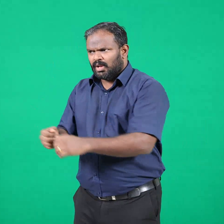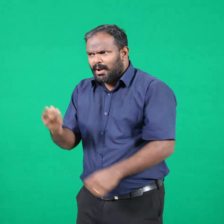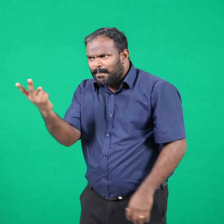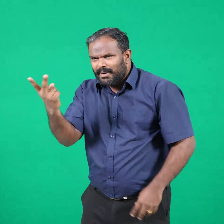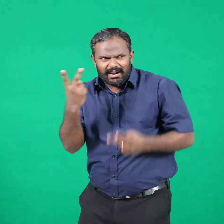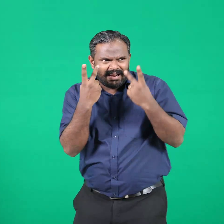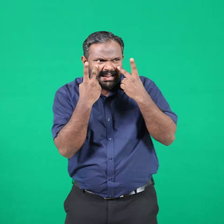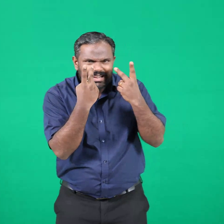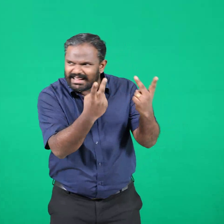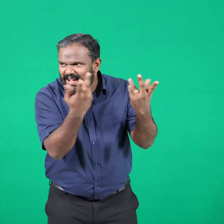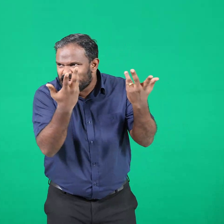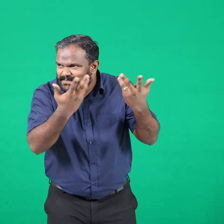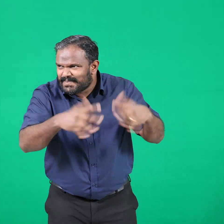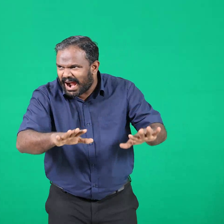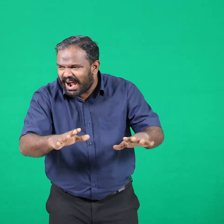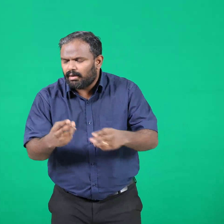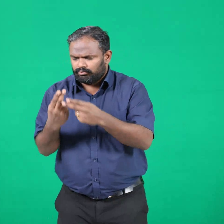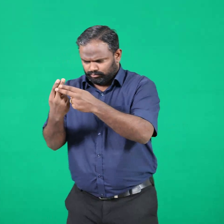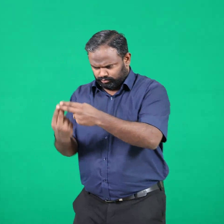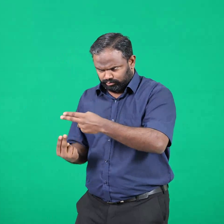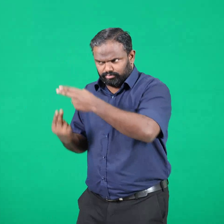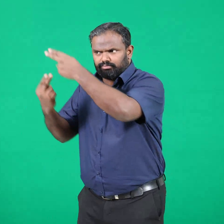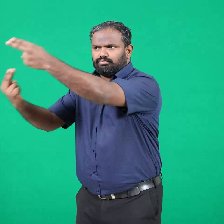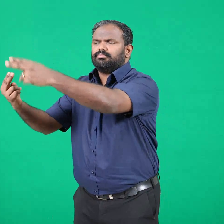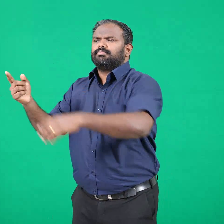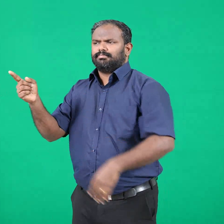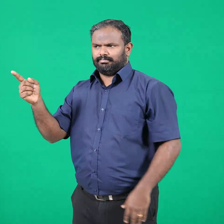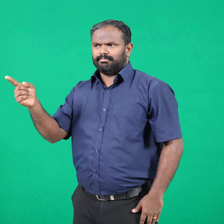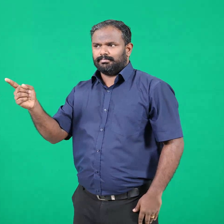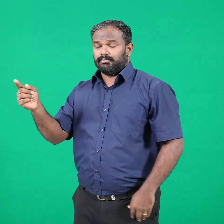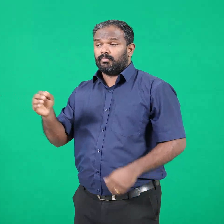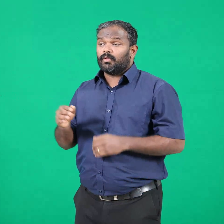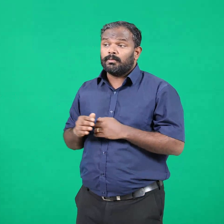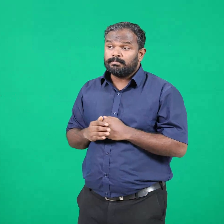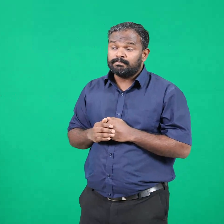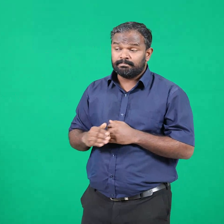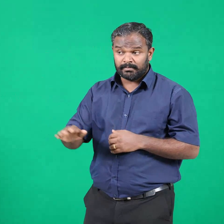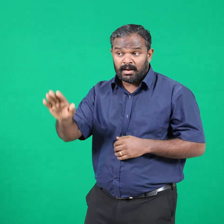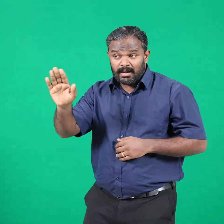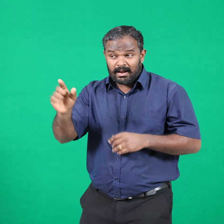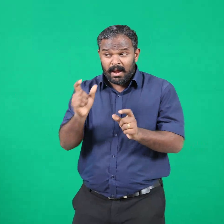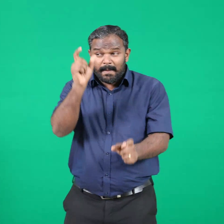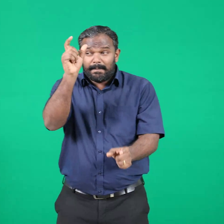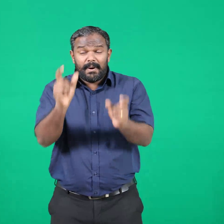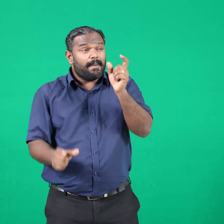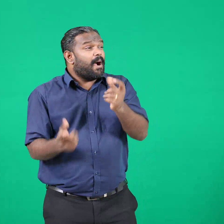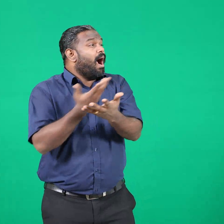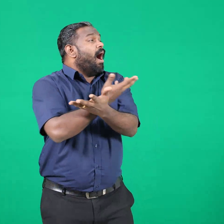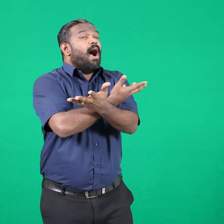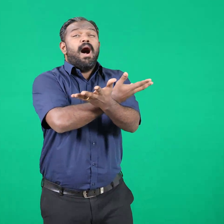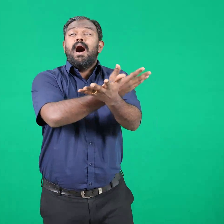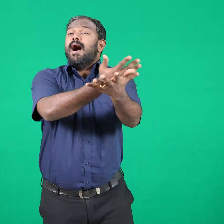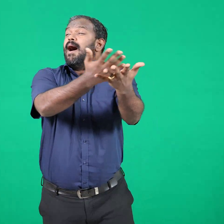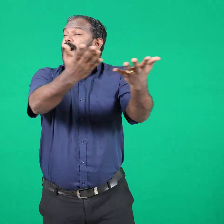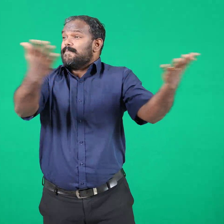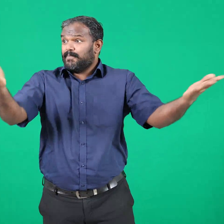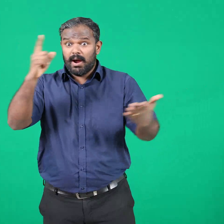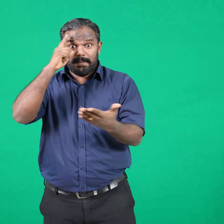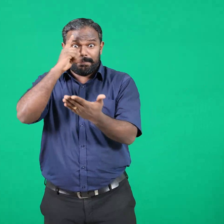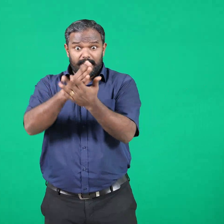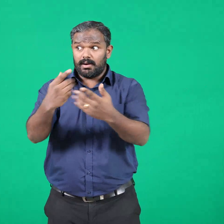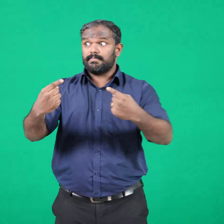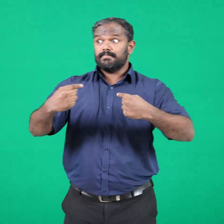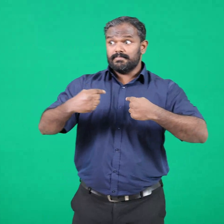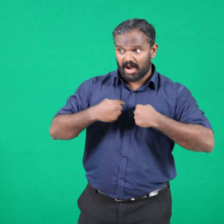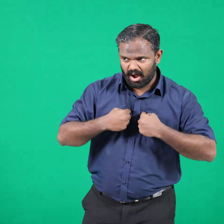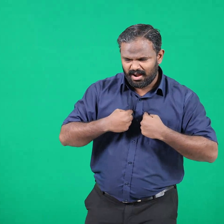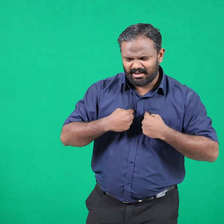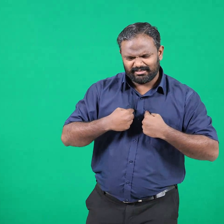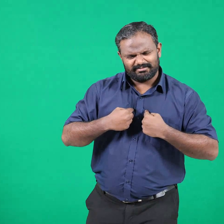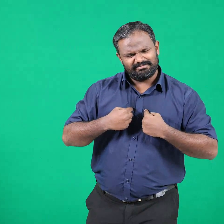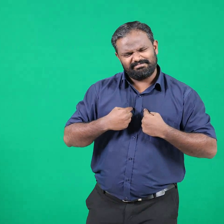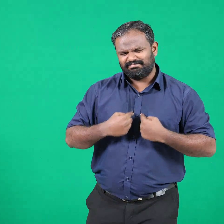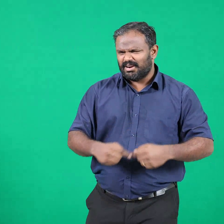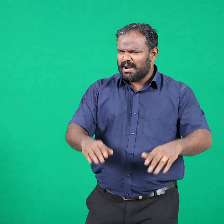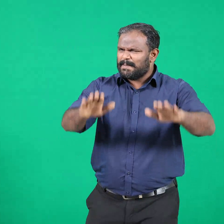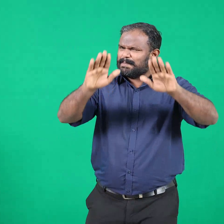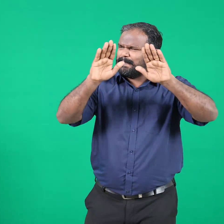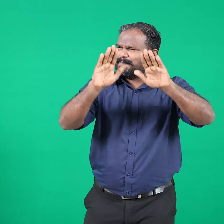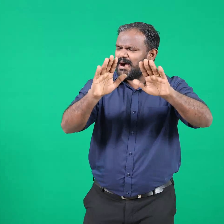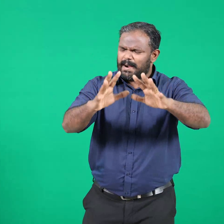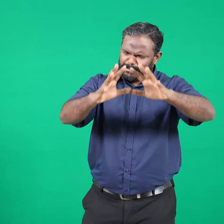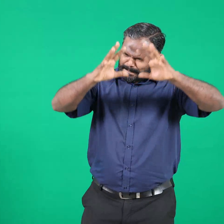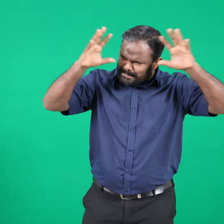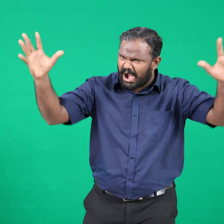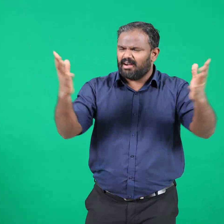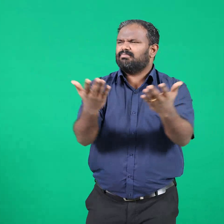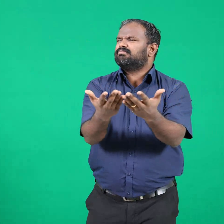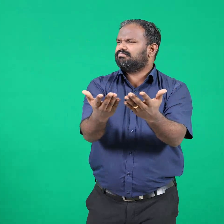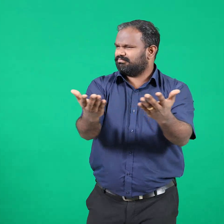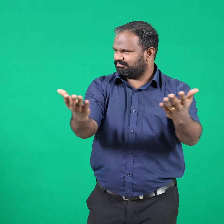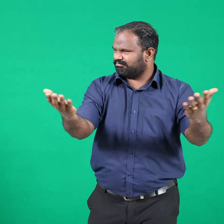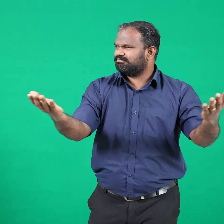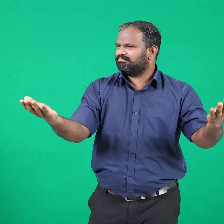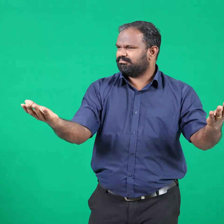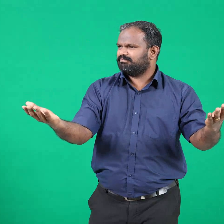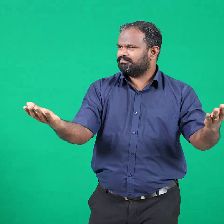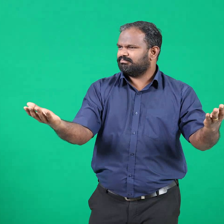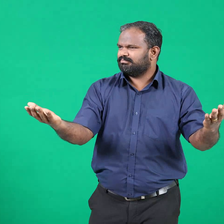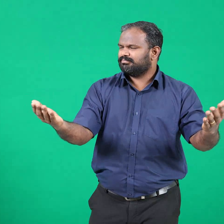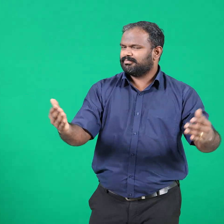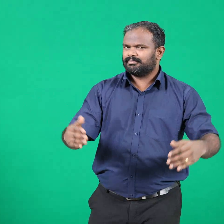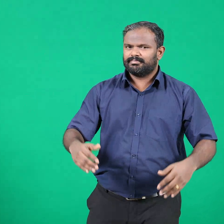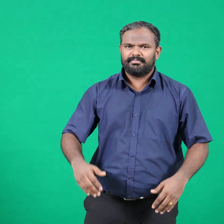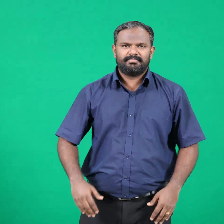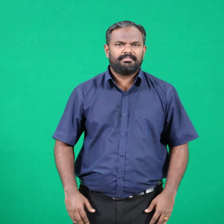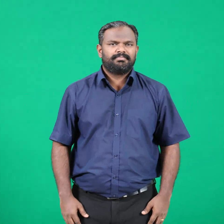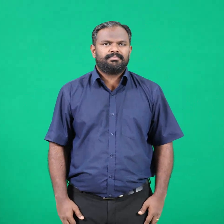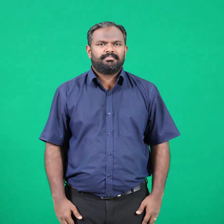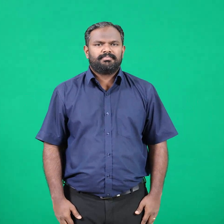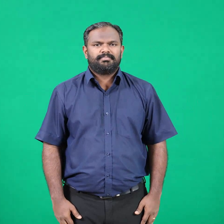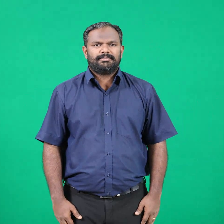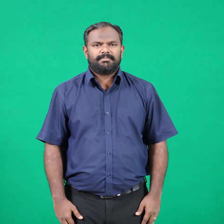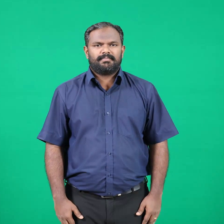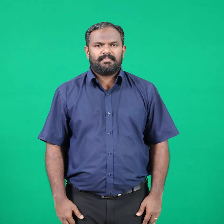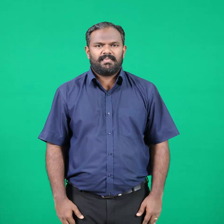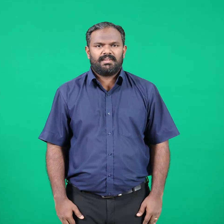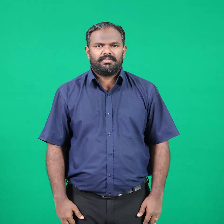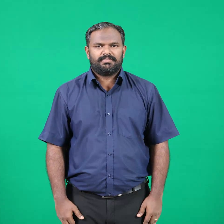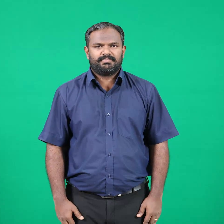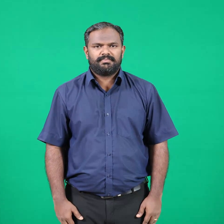Blessed is the one who does not fall away on account of Me."